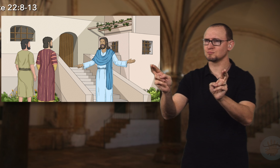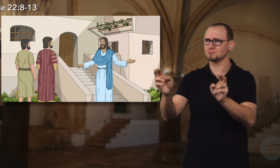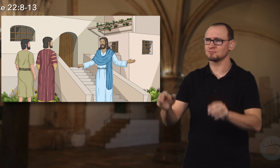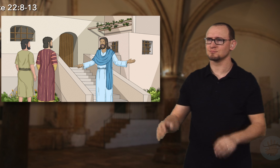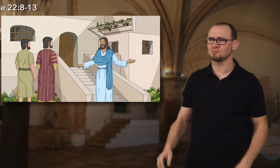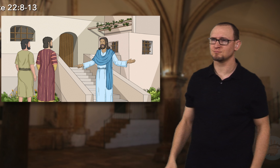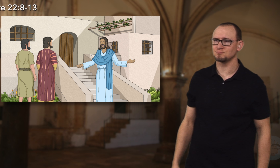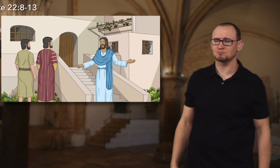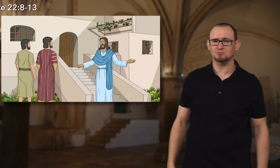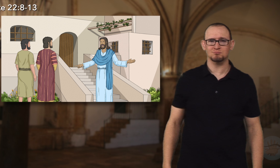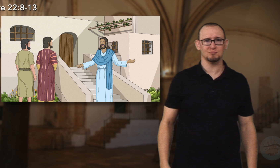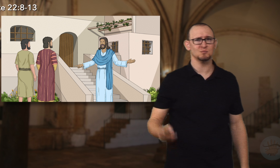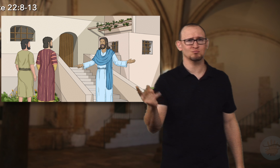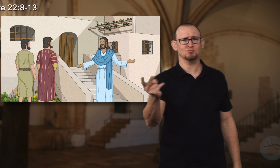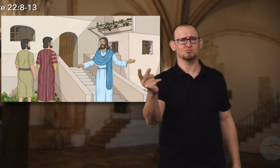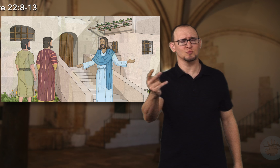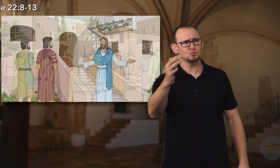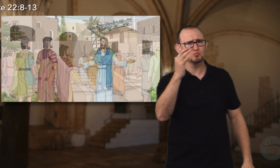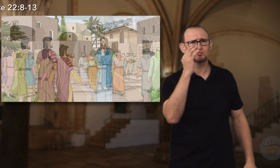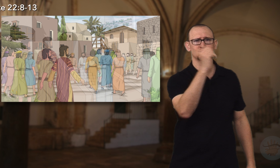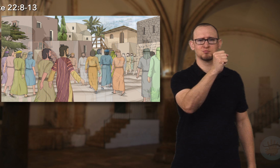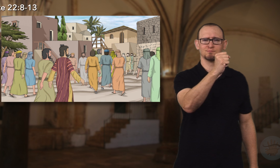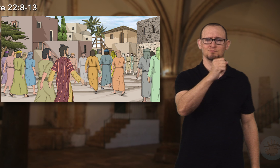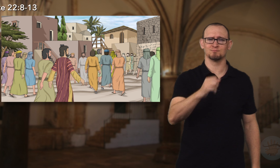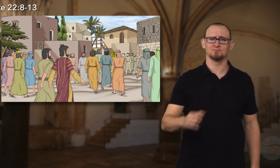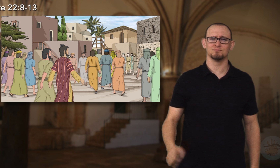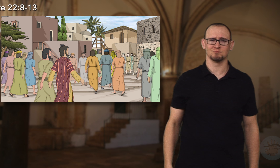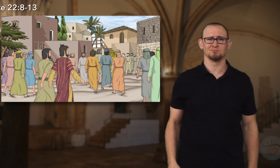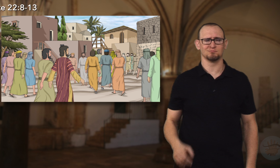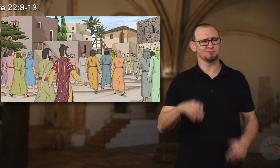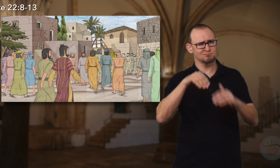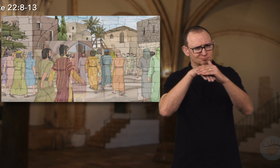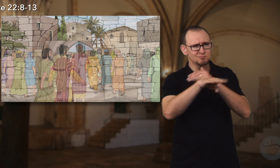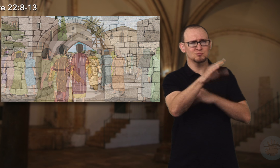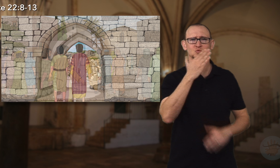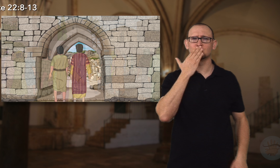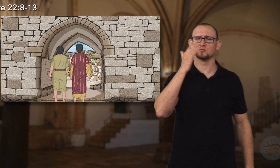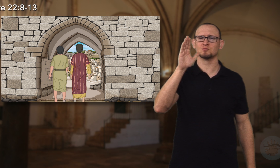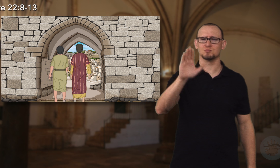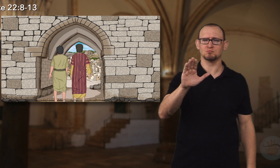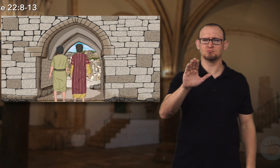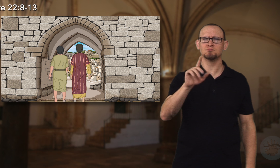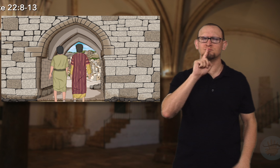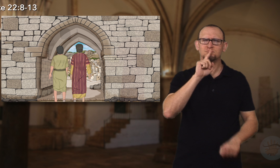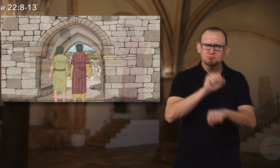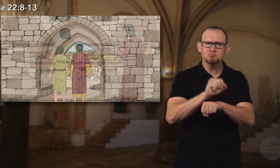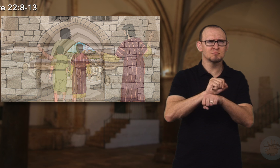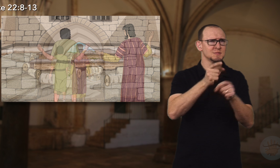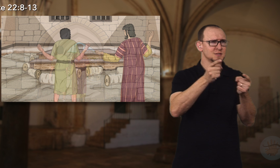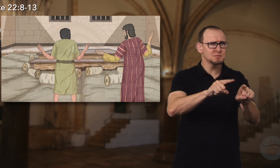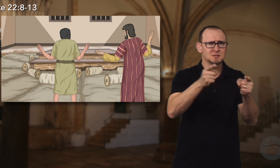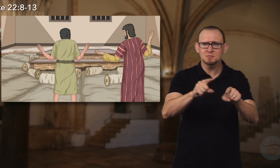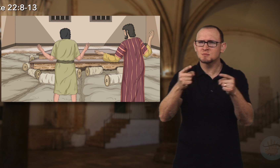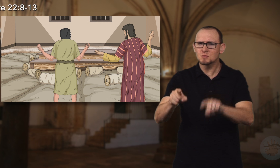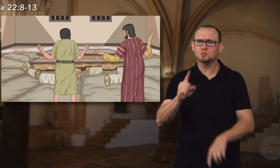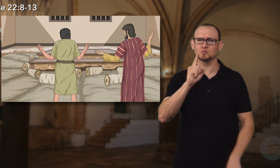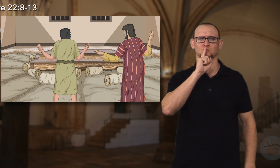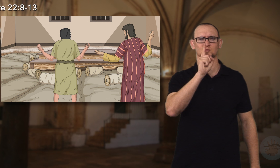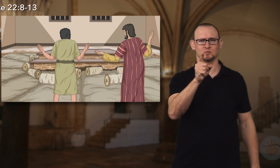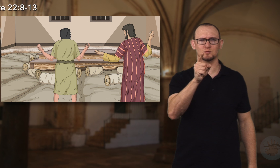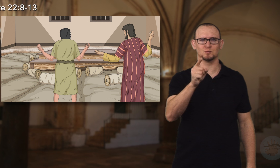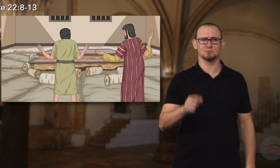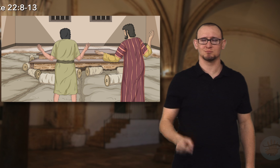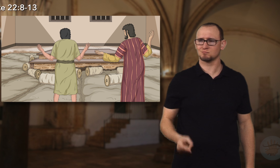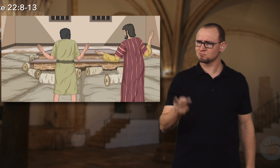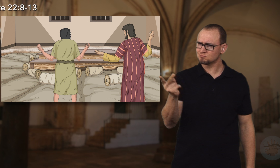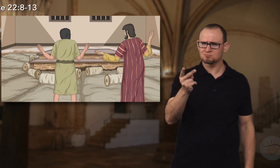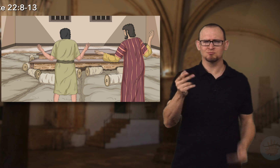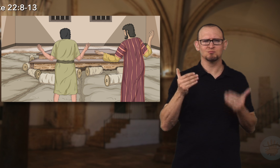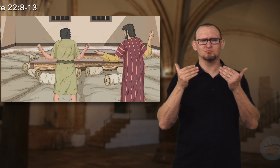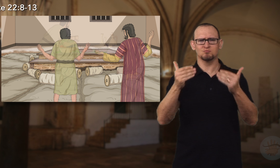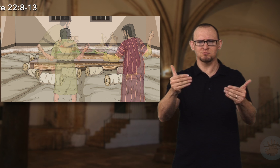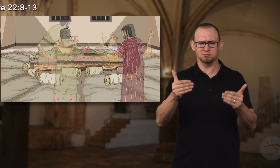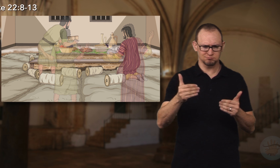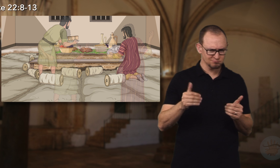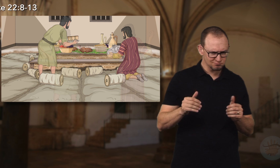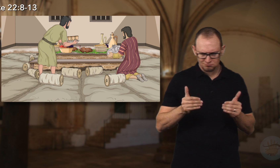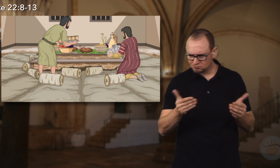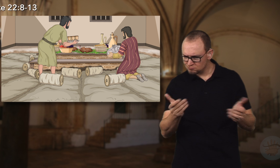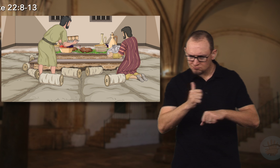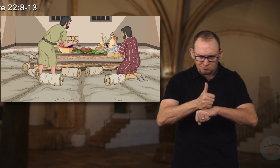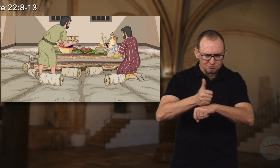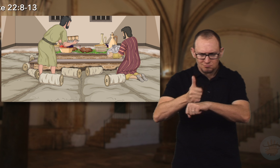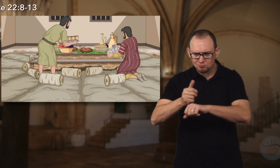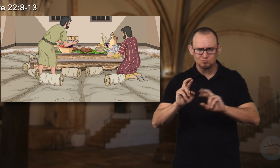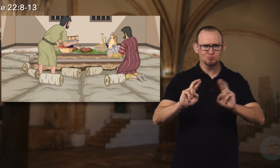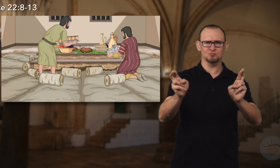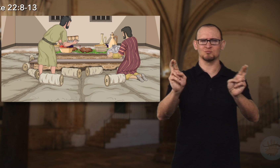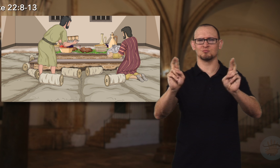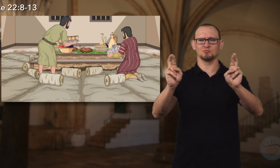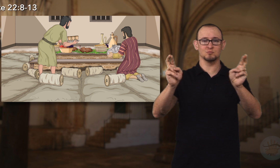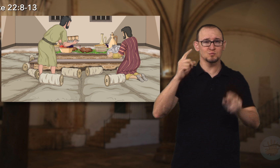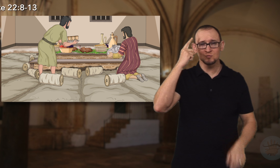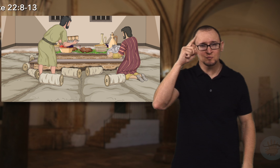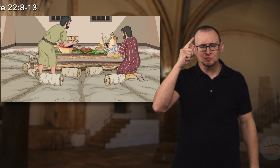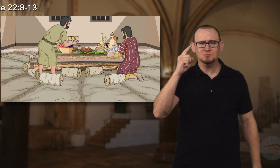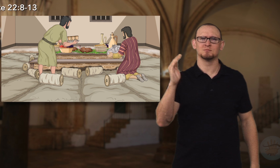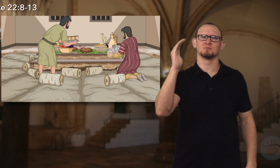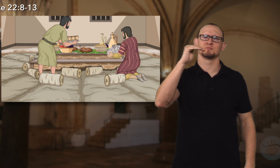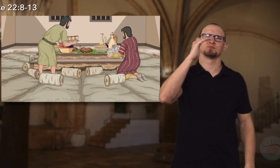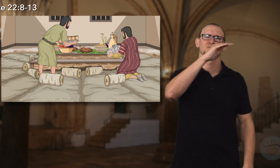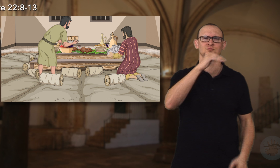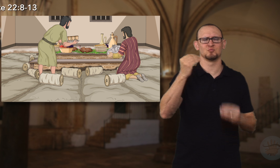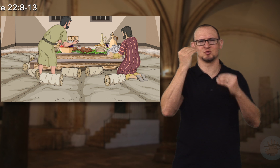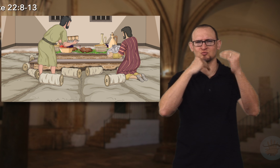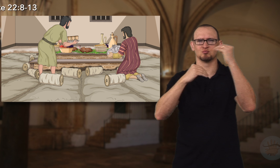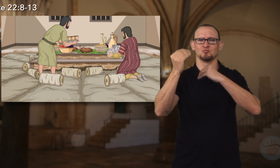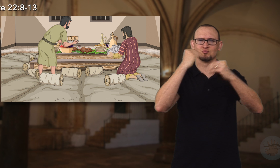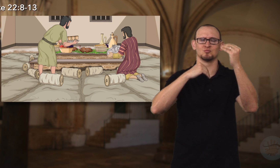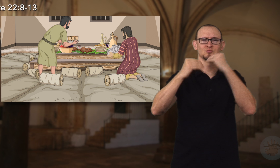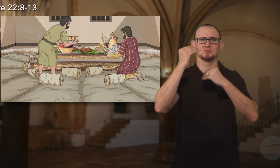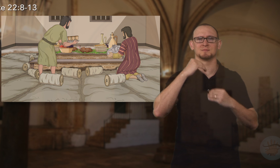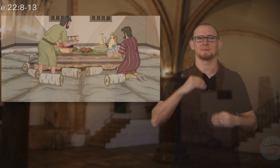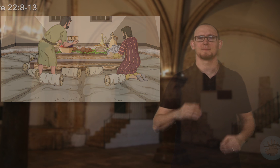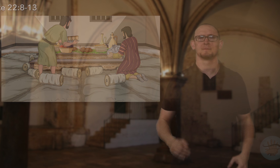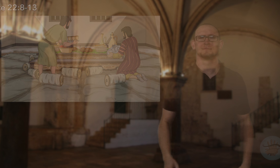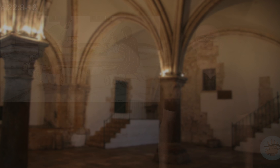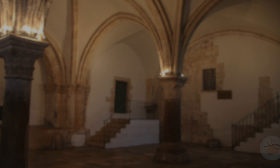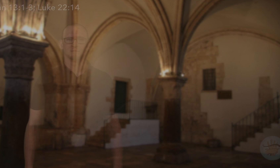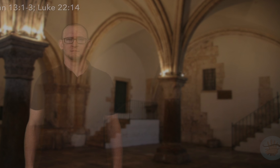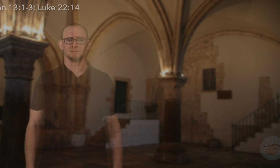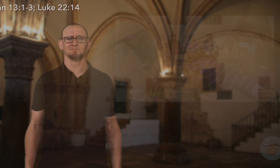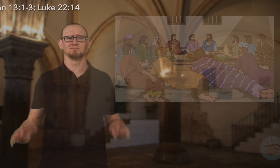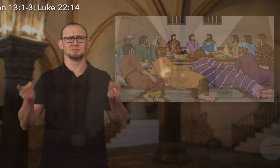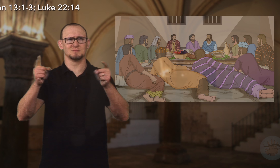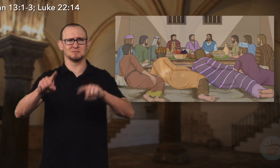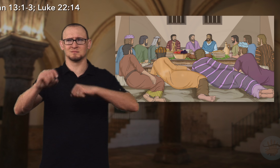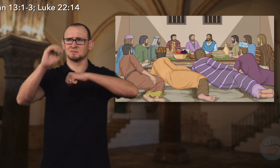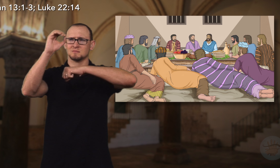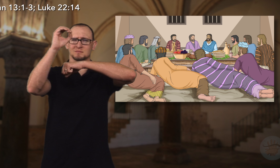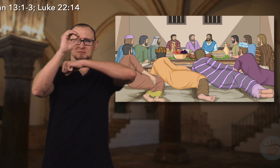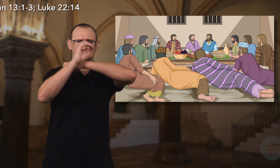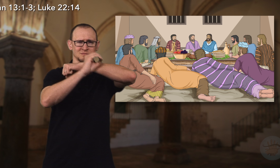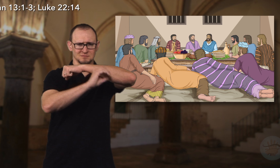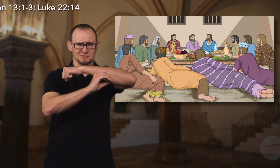So they went and found it just as Jesus had told them. And they prepared the Passover.